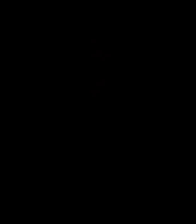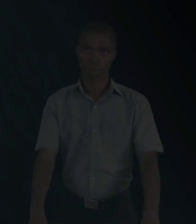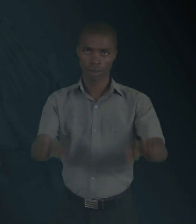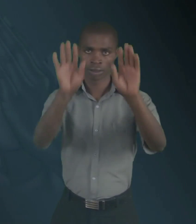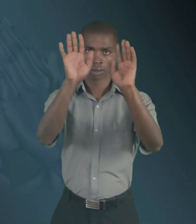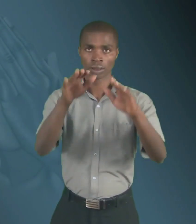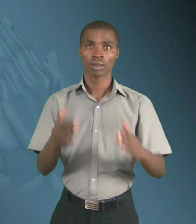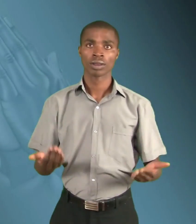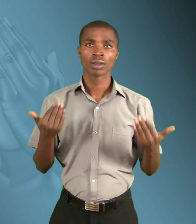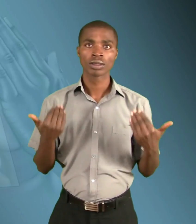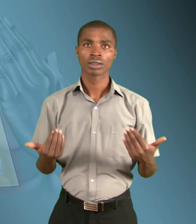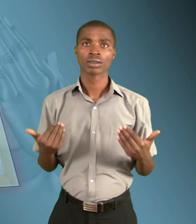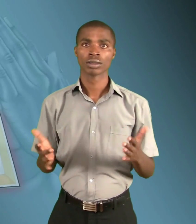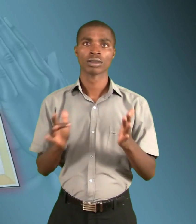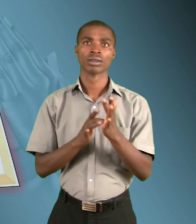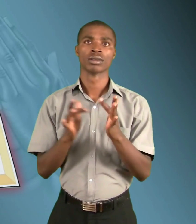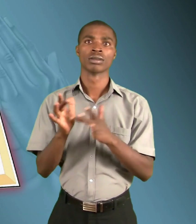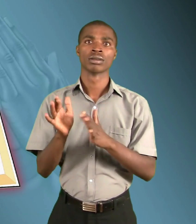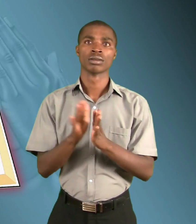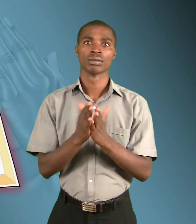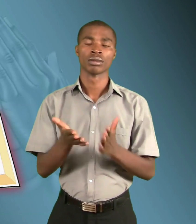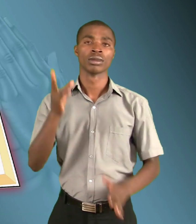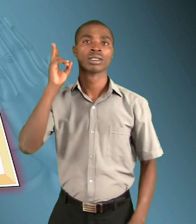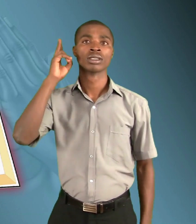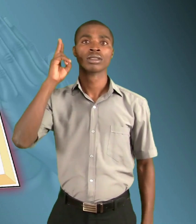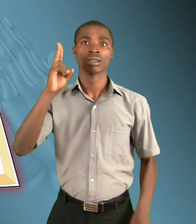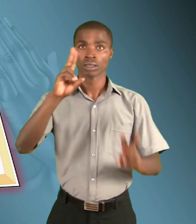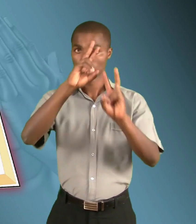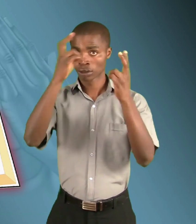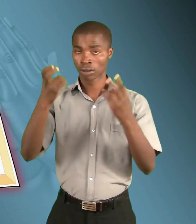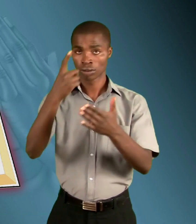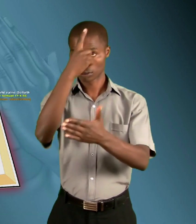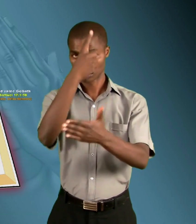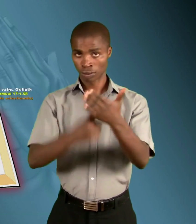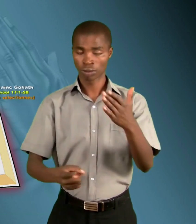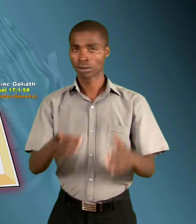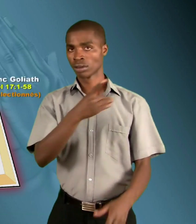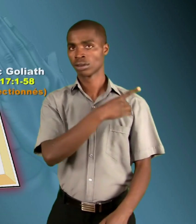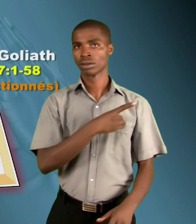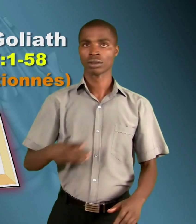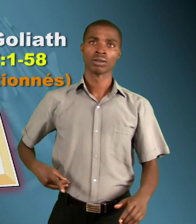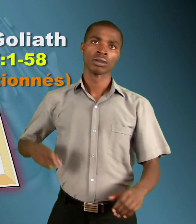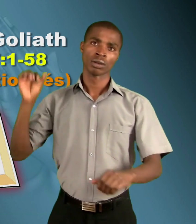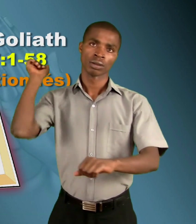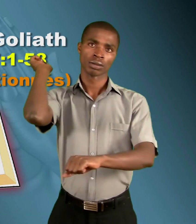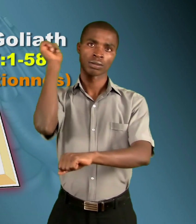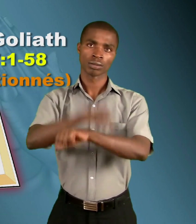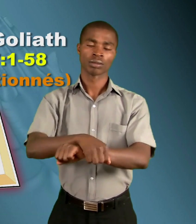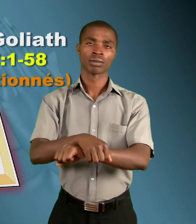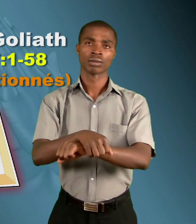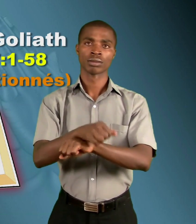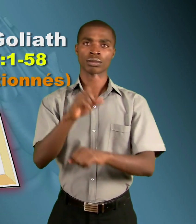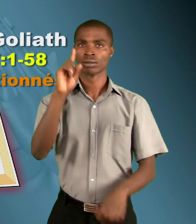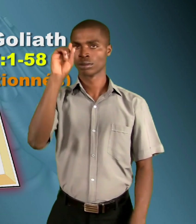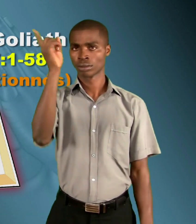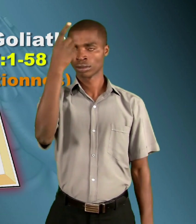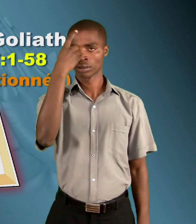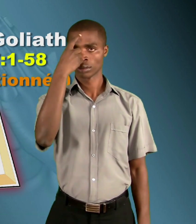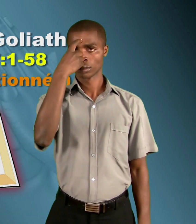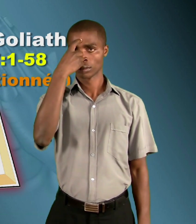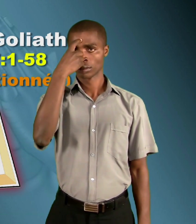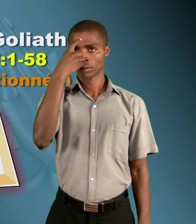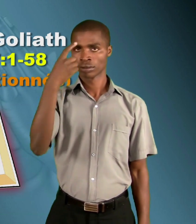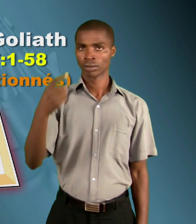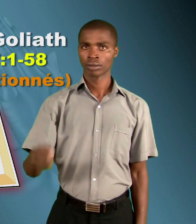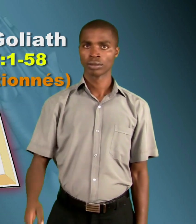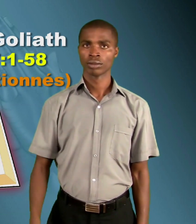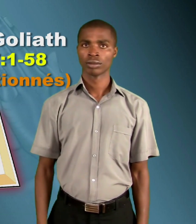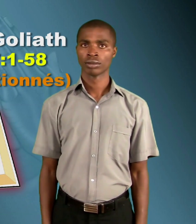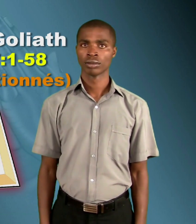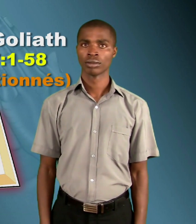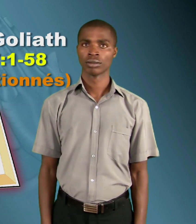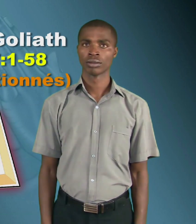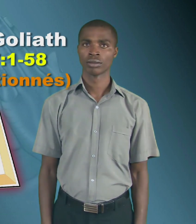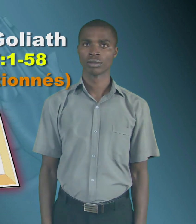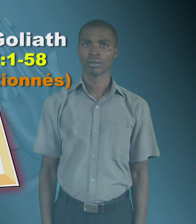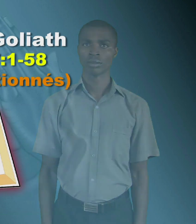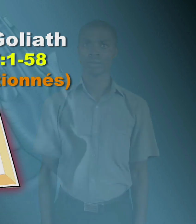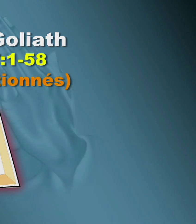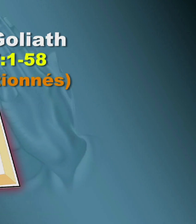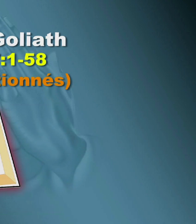David defeats Goliath